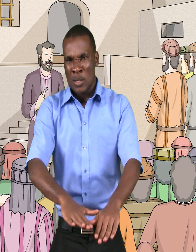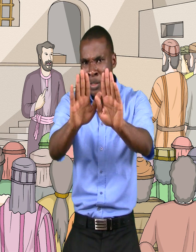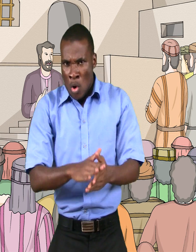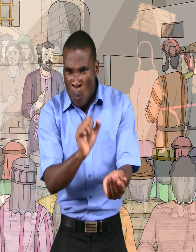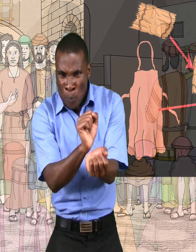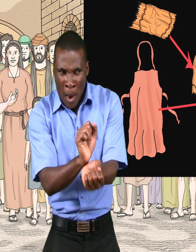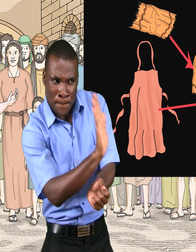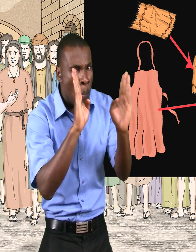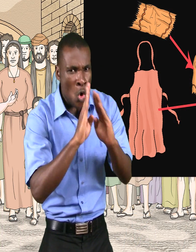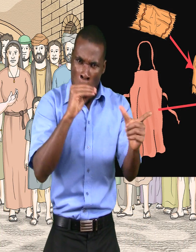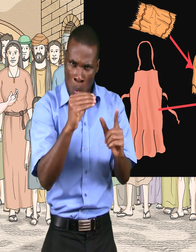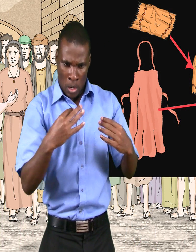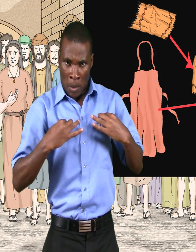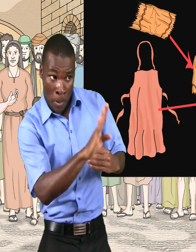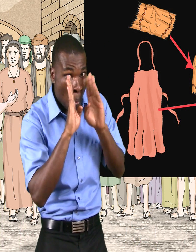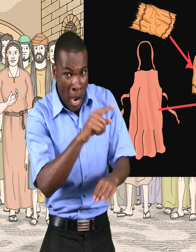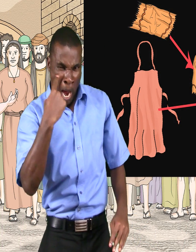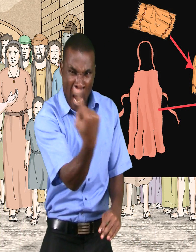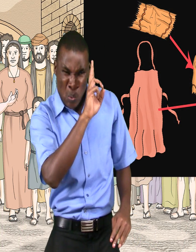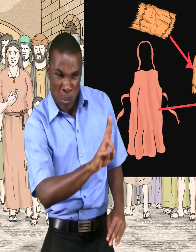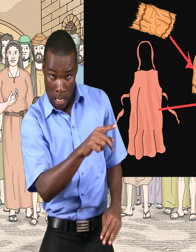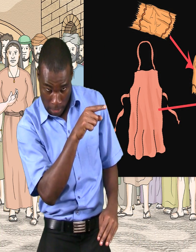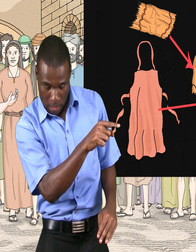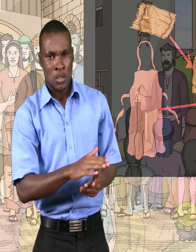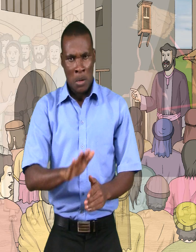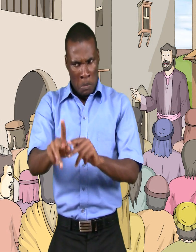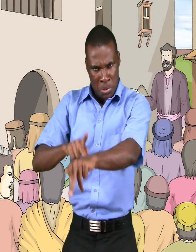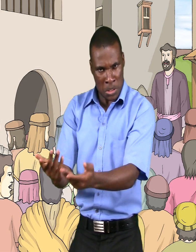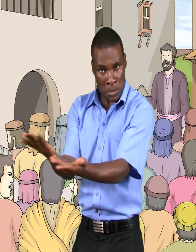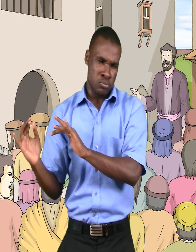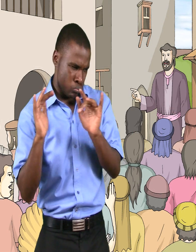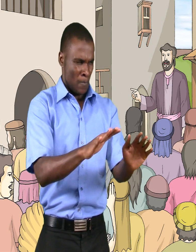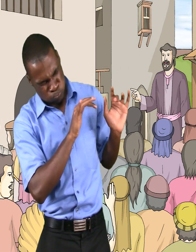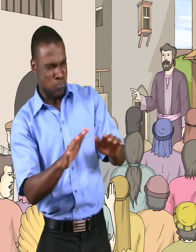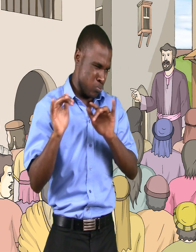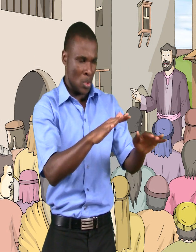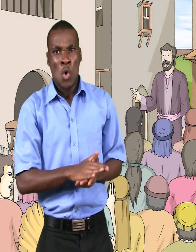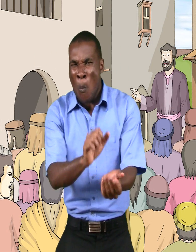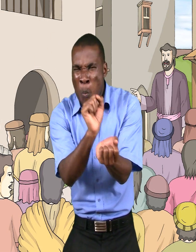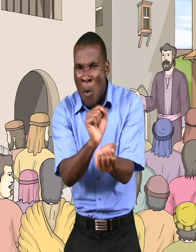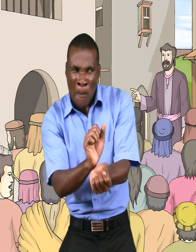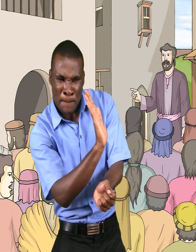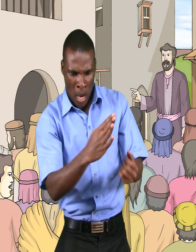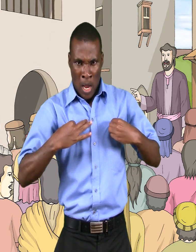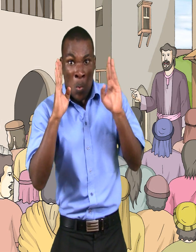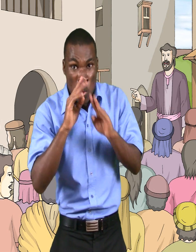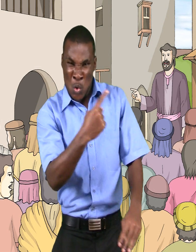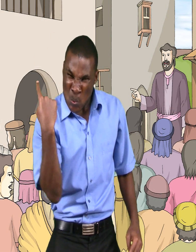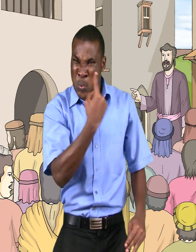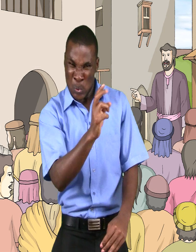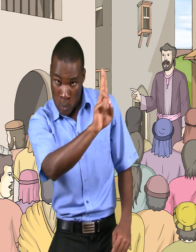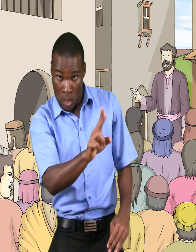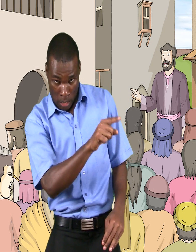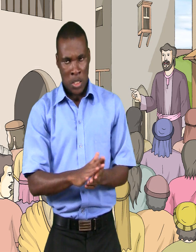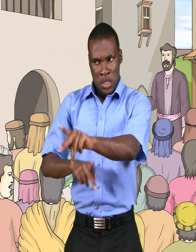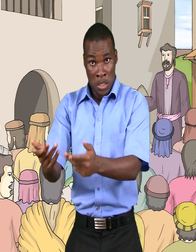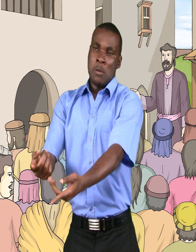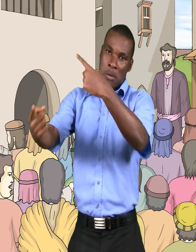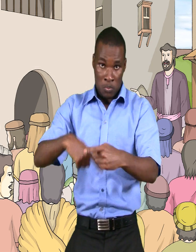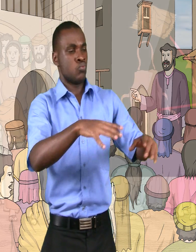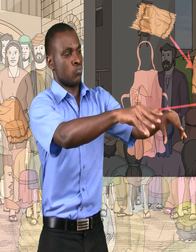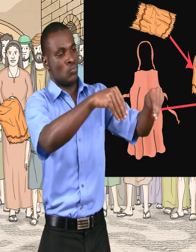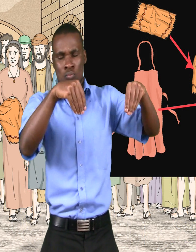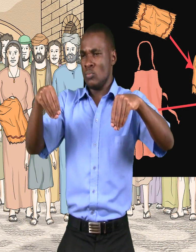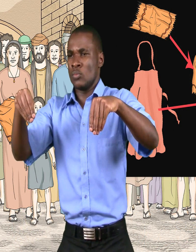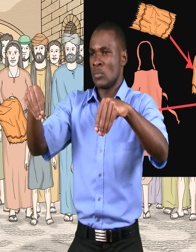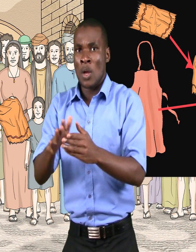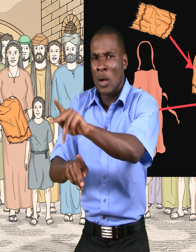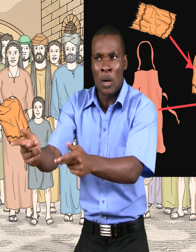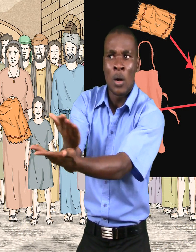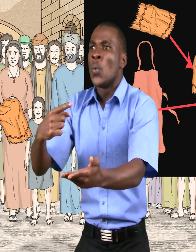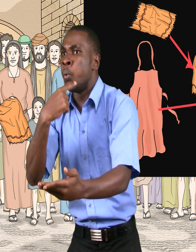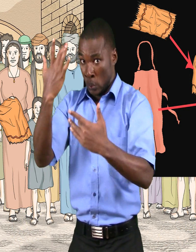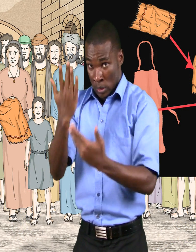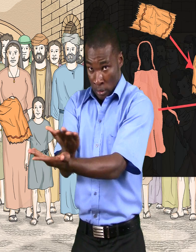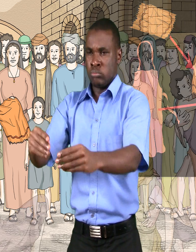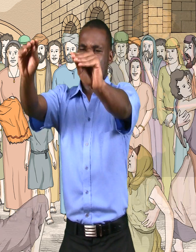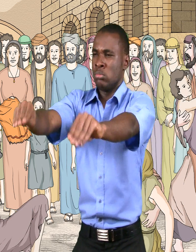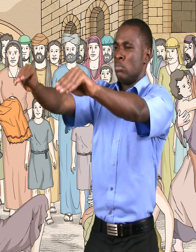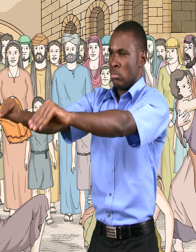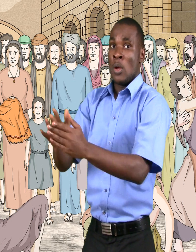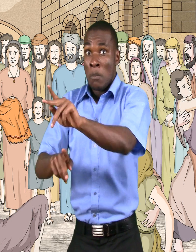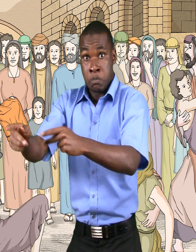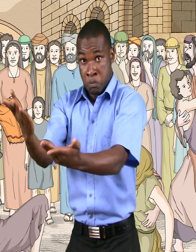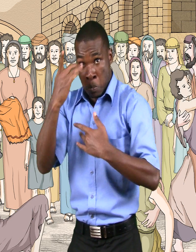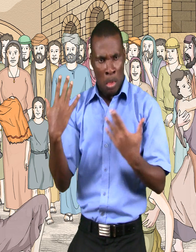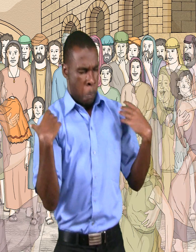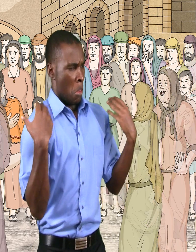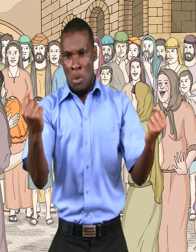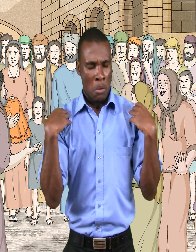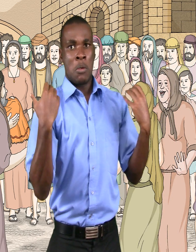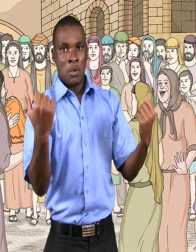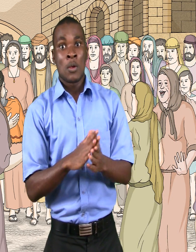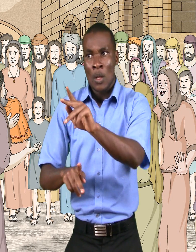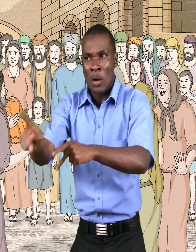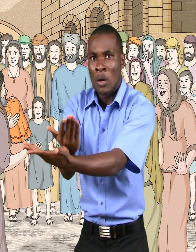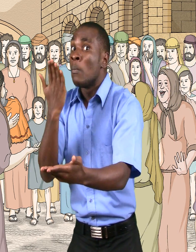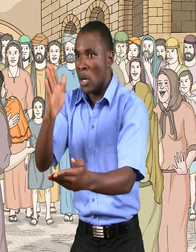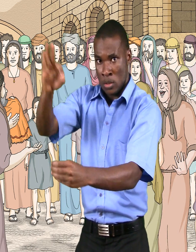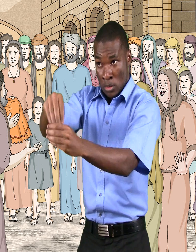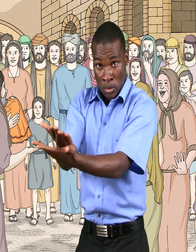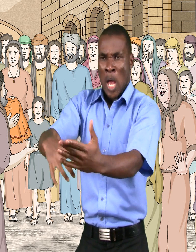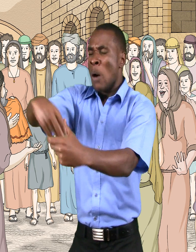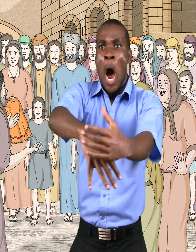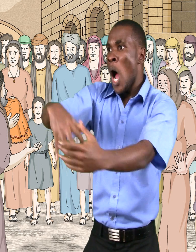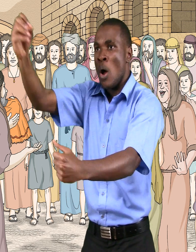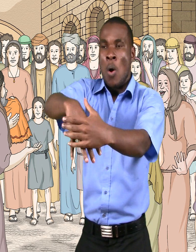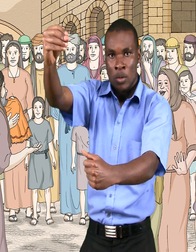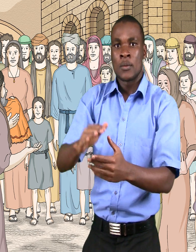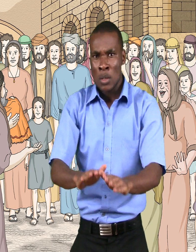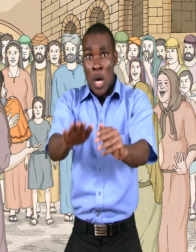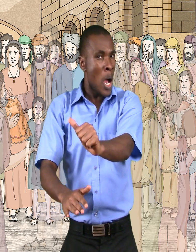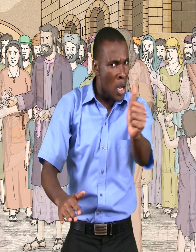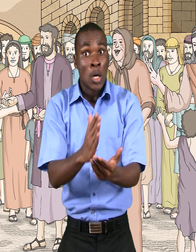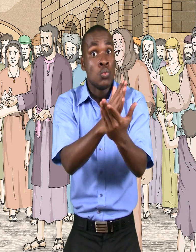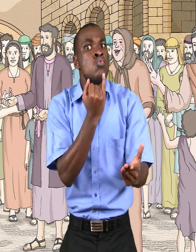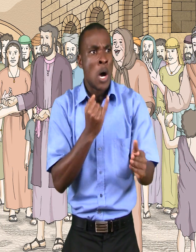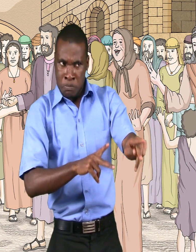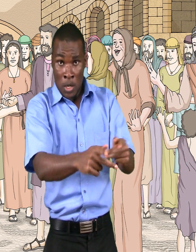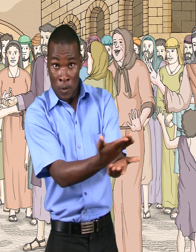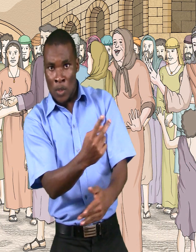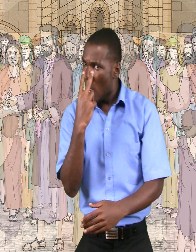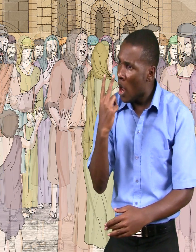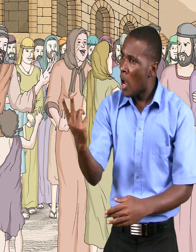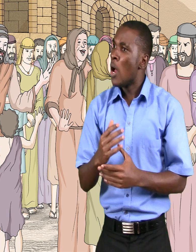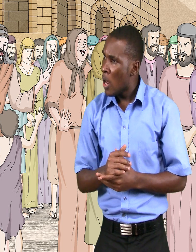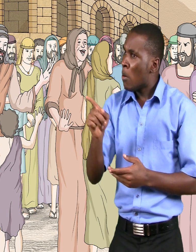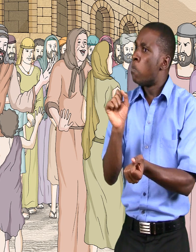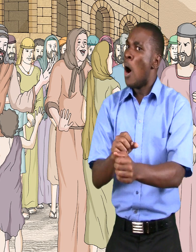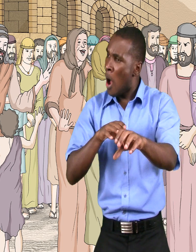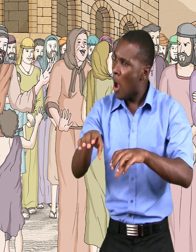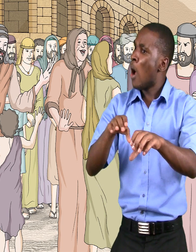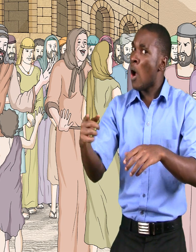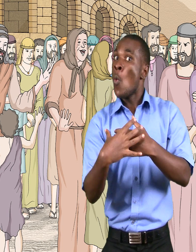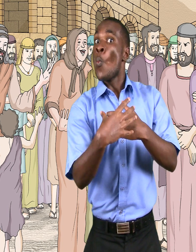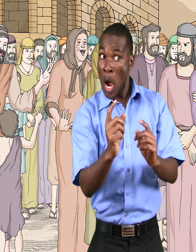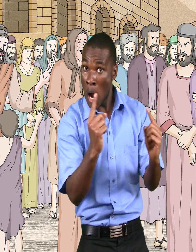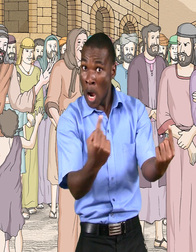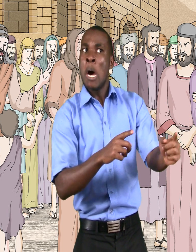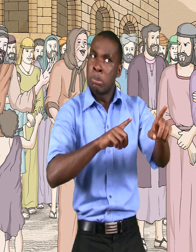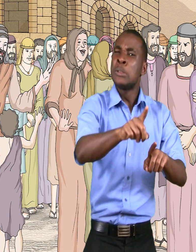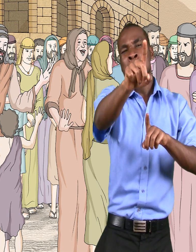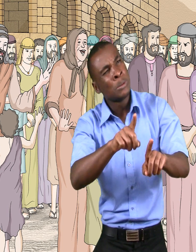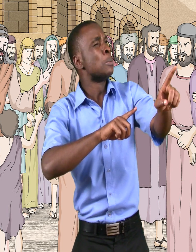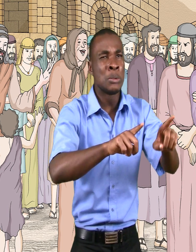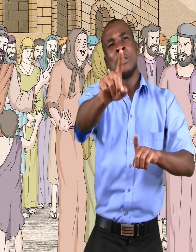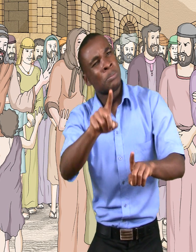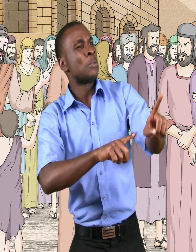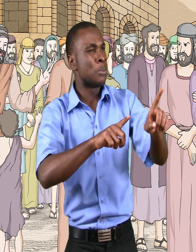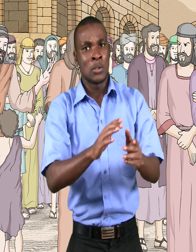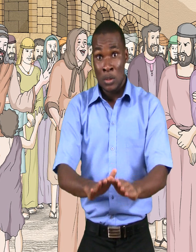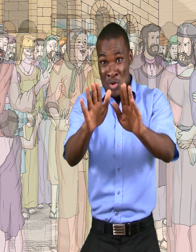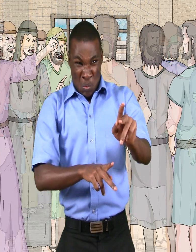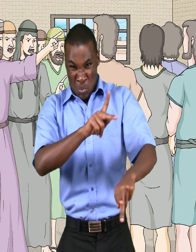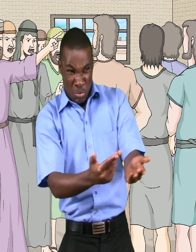God did extraordinary miracles through the hands of Paul, so that even handkerchiefs and aprons that had touched him were taken to the sick, and the diseases and evil spirits left them.